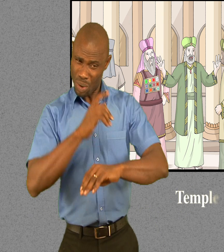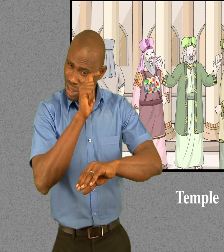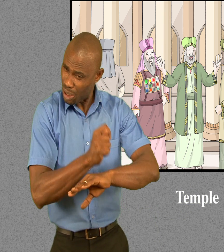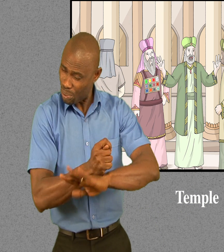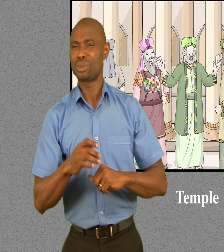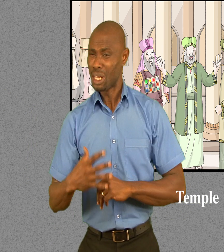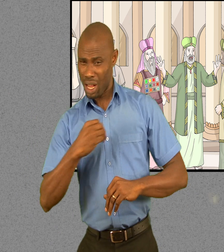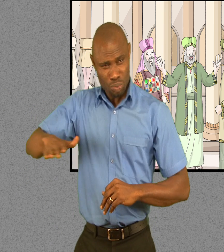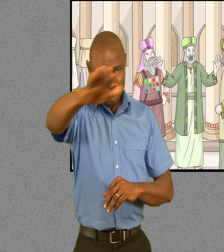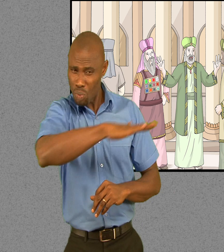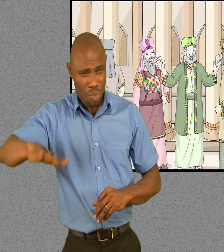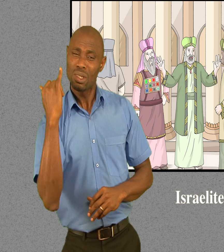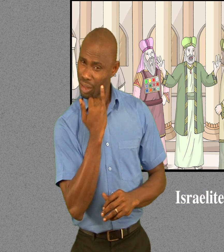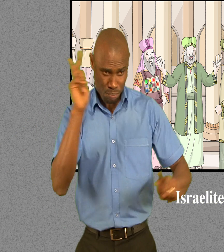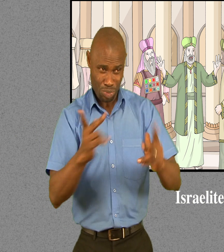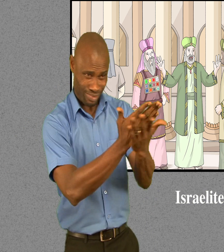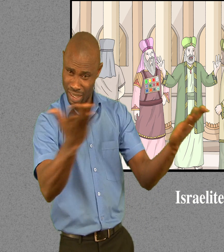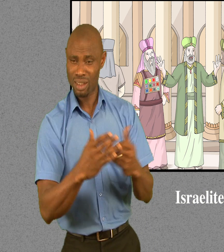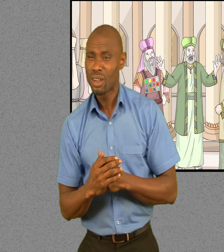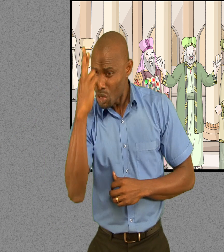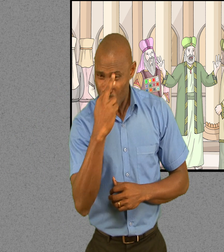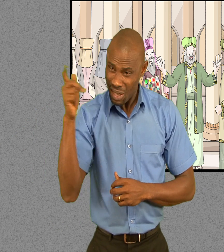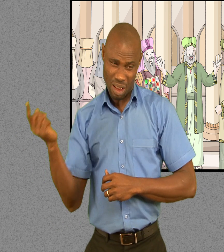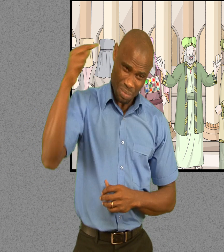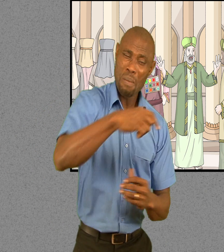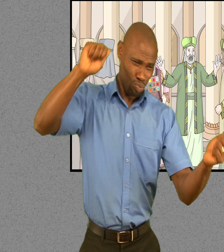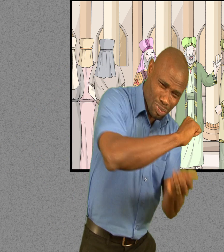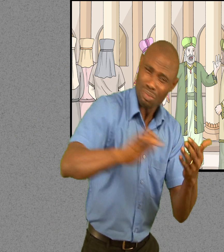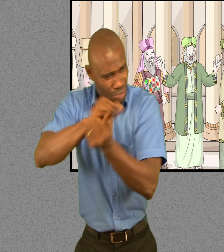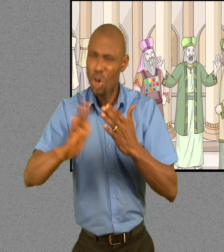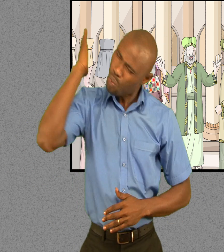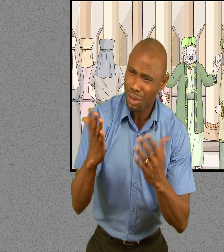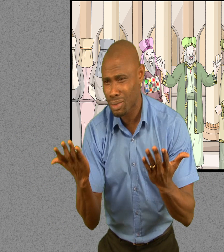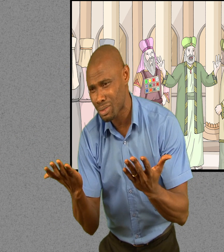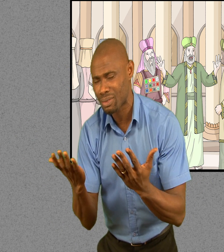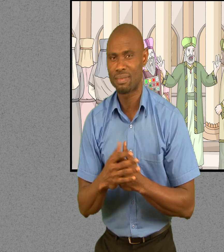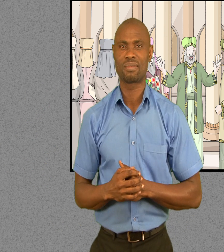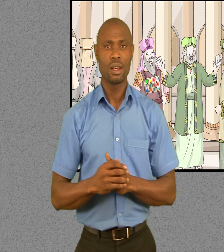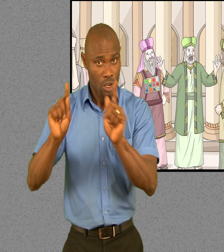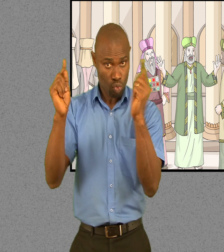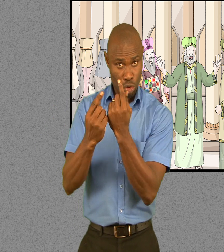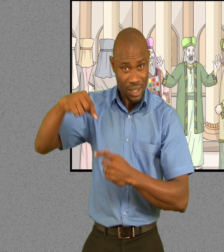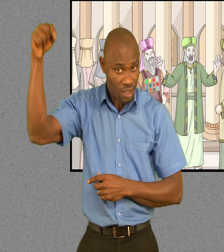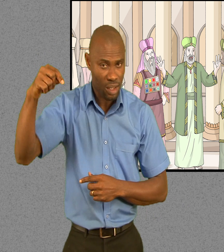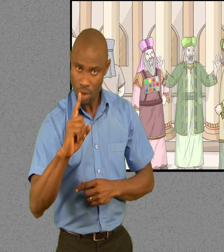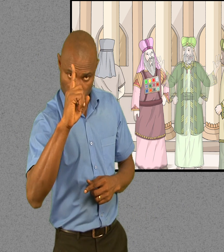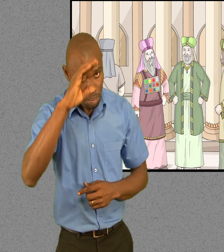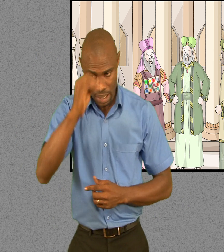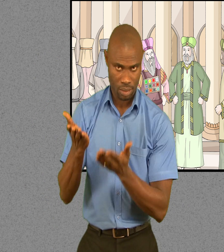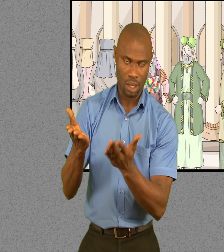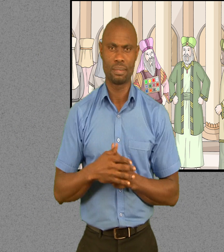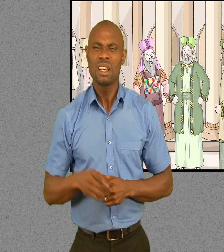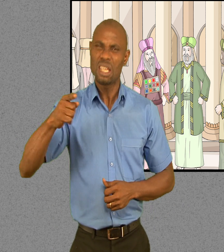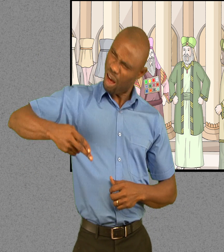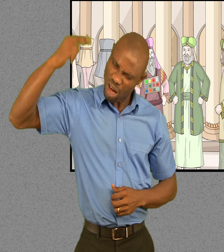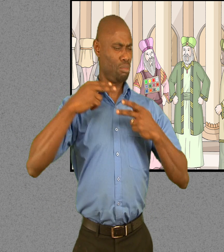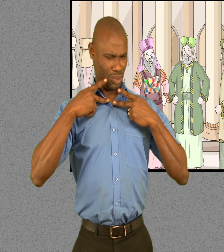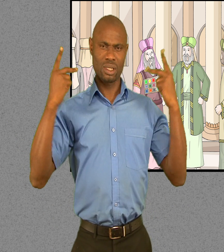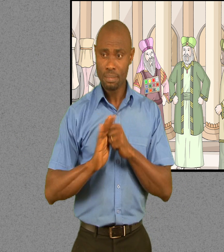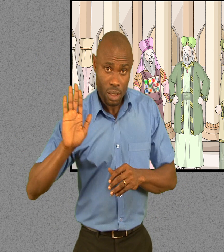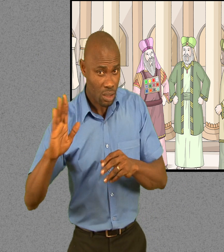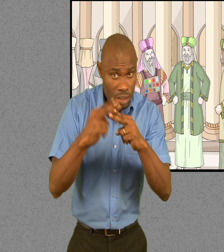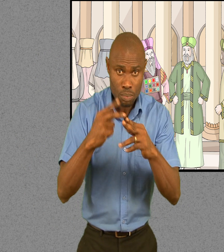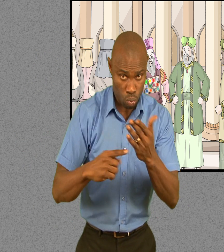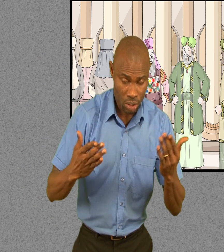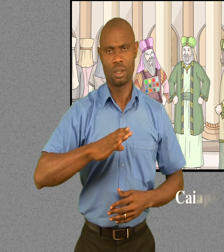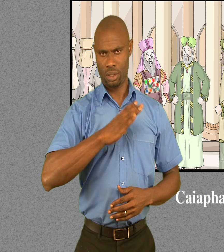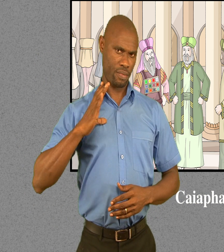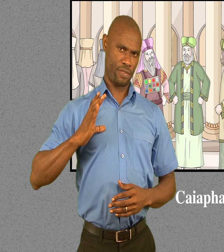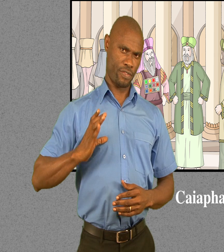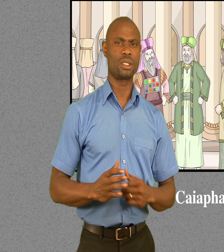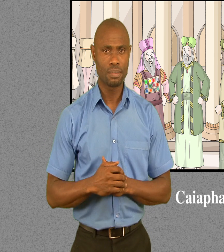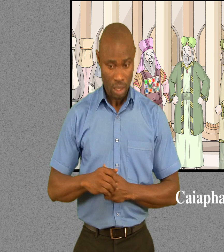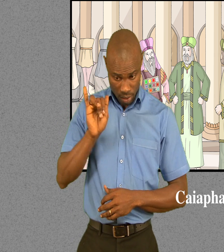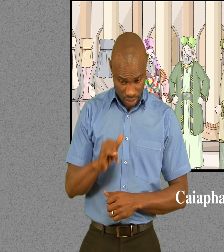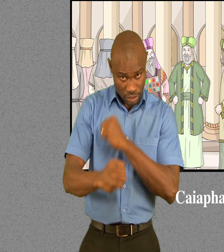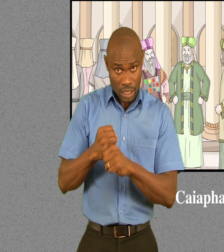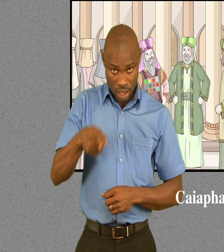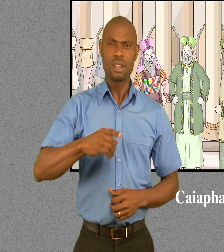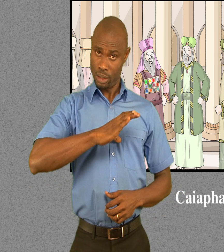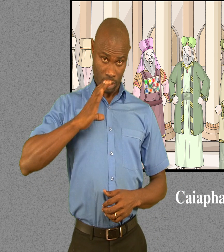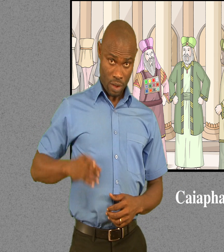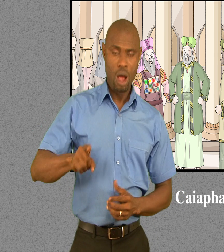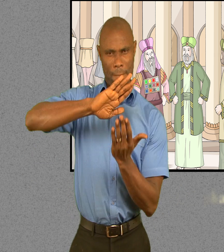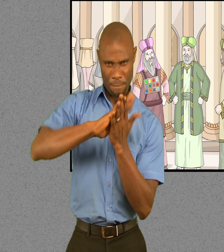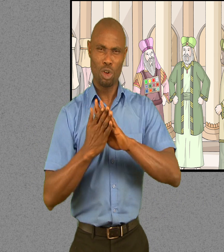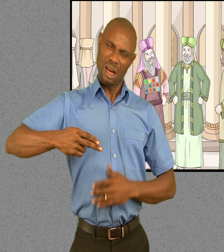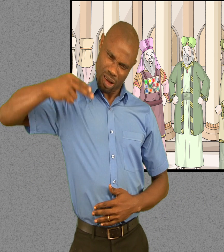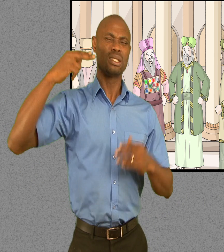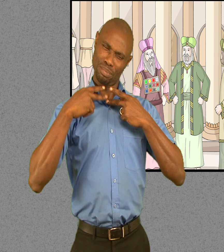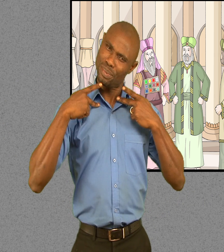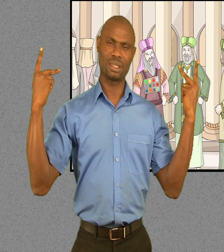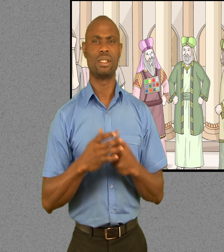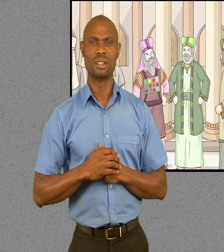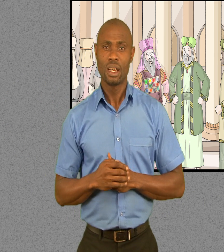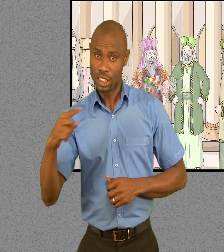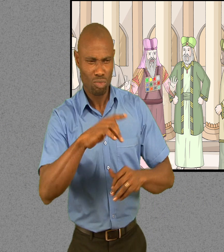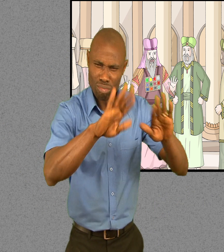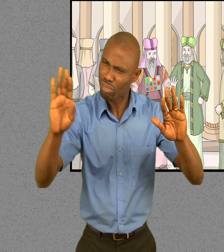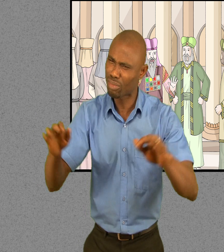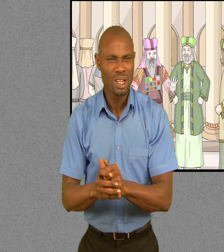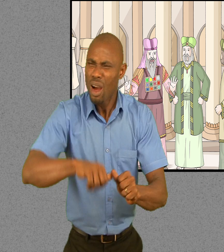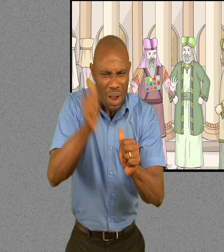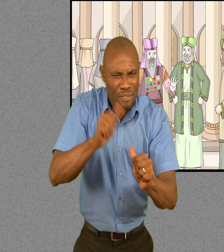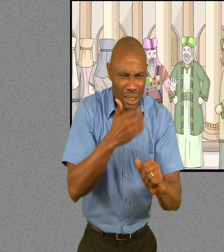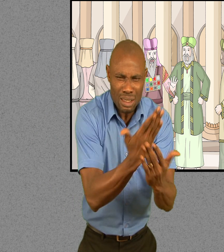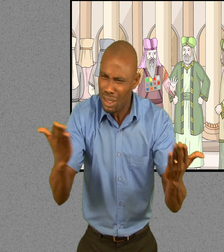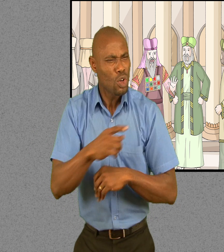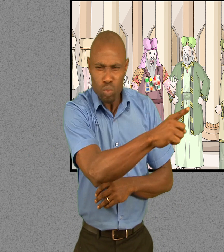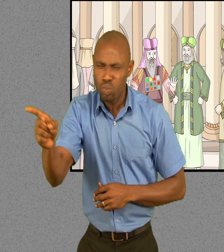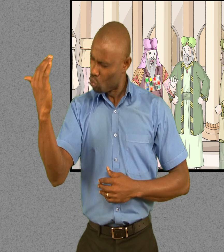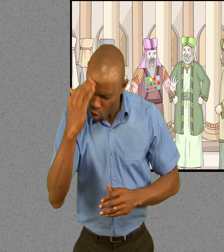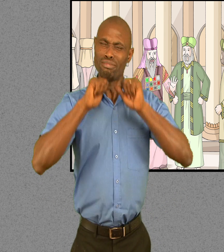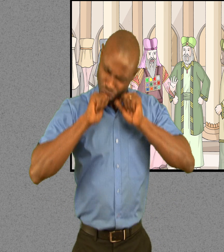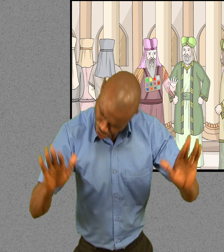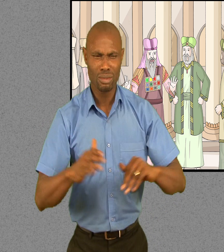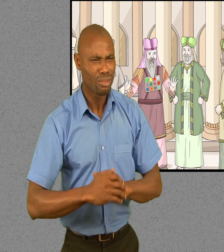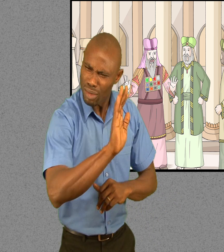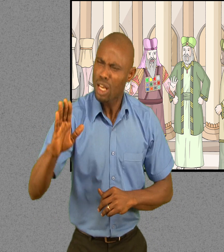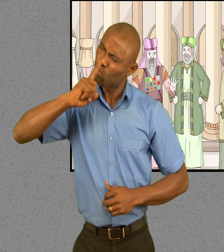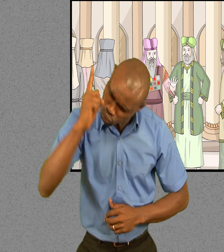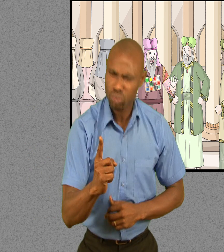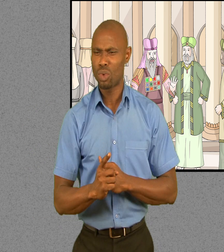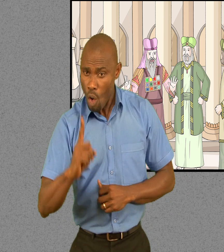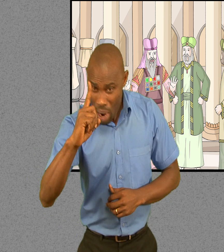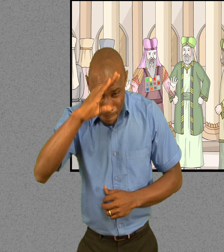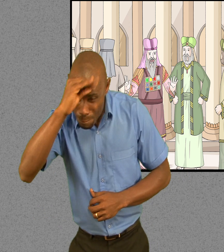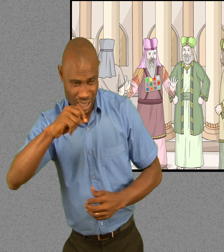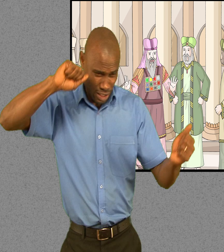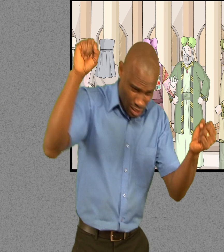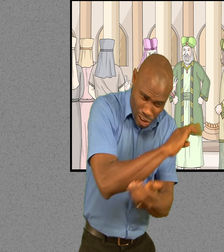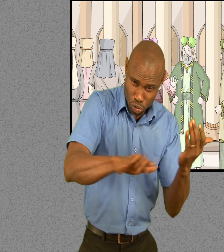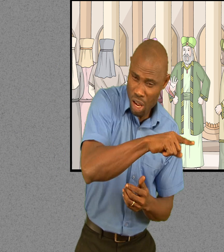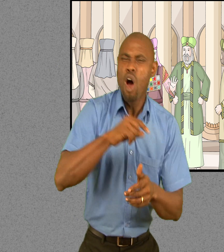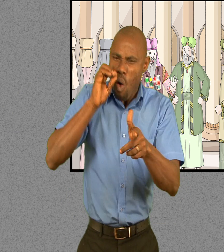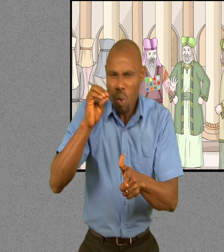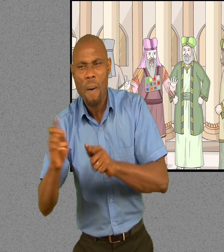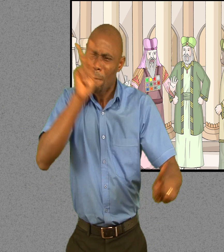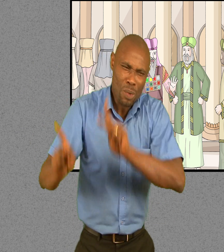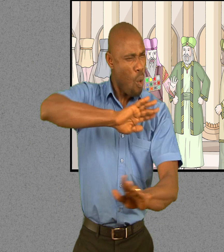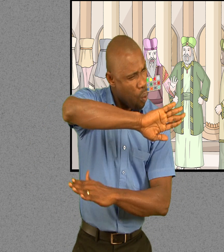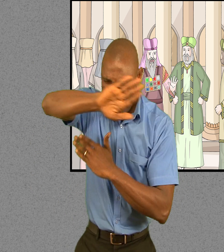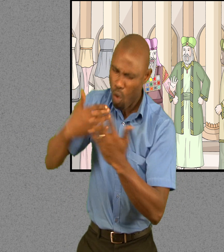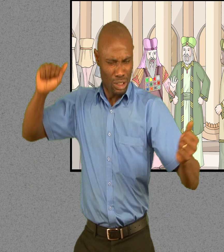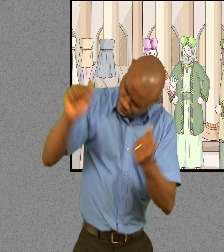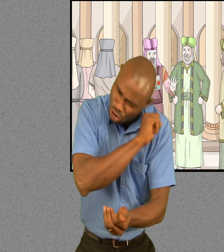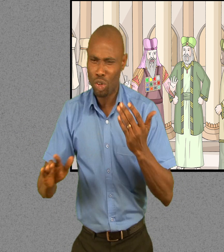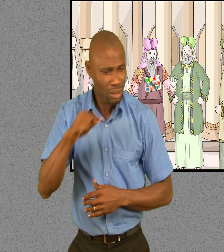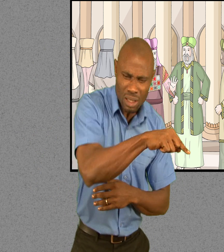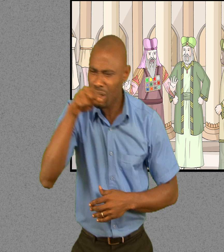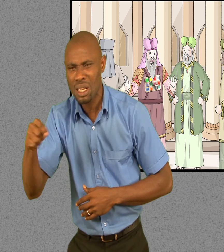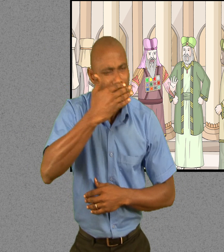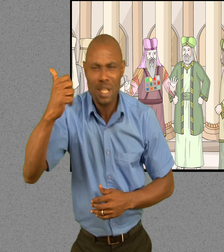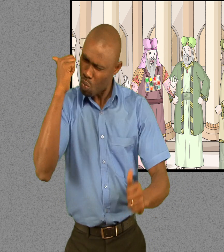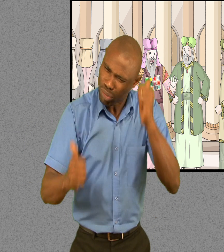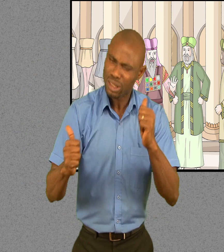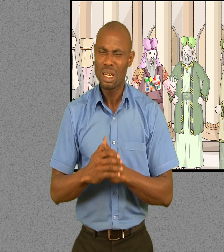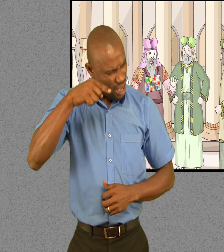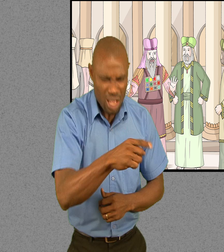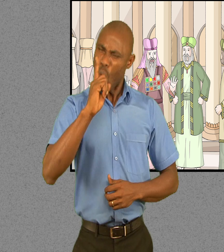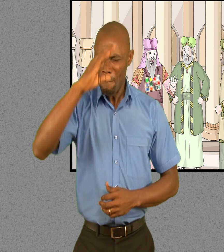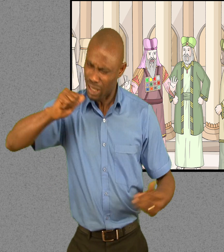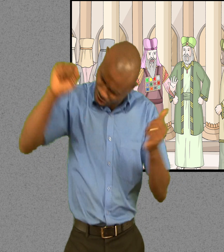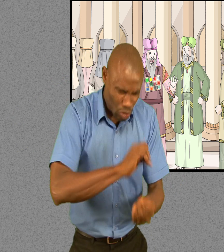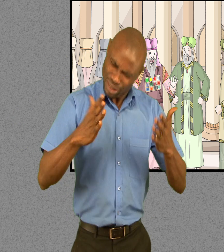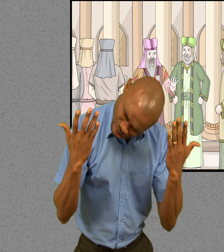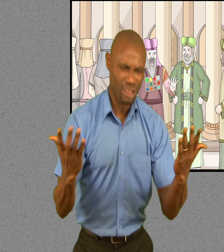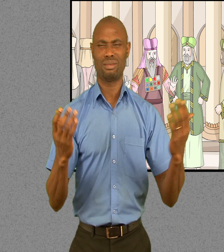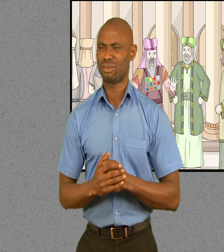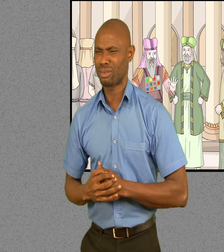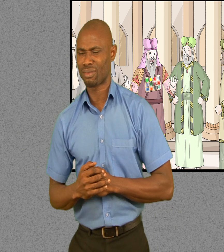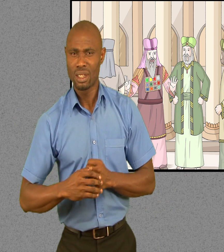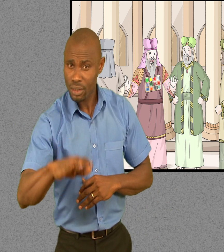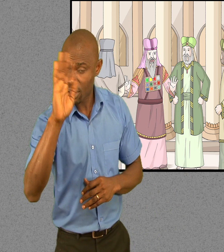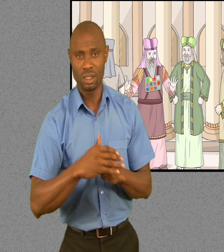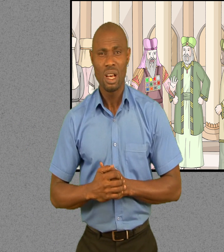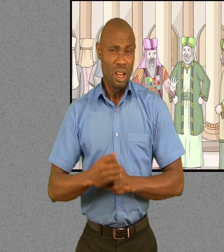But one of them, named Caiaphas, who was high priest that year, said to them, “You know nothing at all! You do not realize that it is better for you that one man die for the people than that the whole nation perish.”